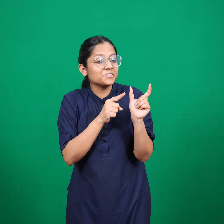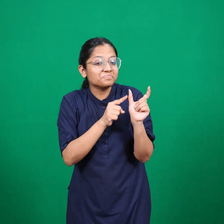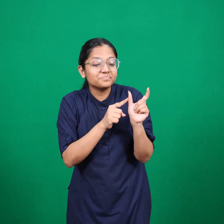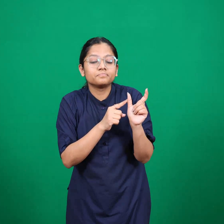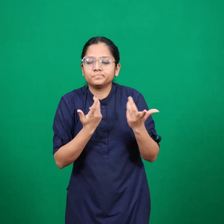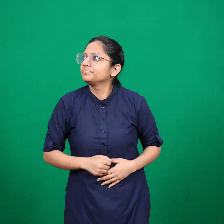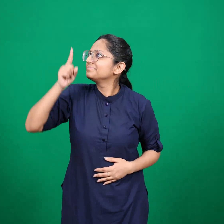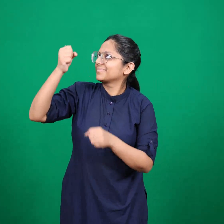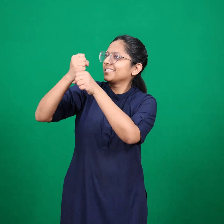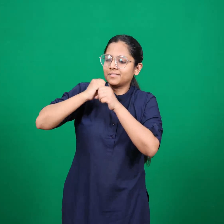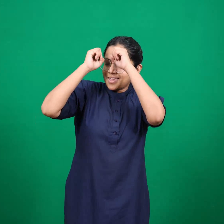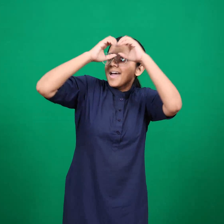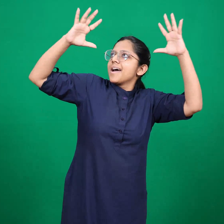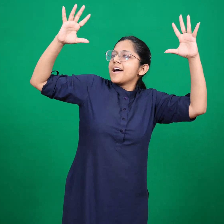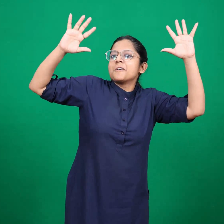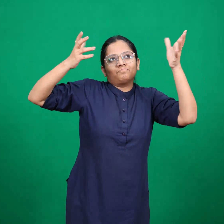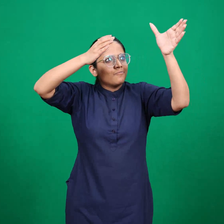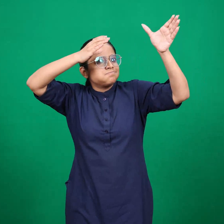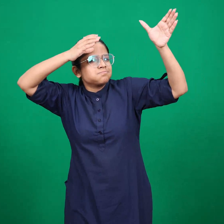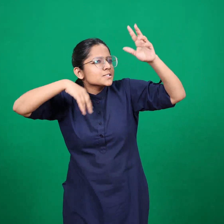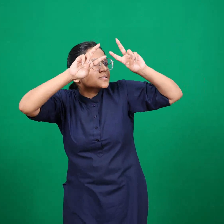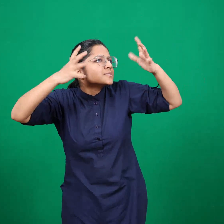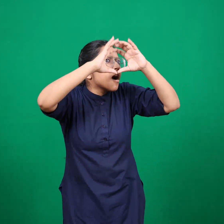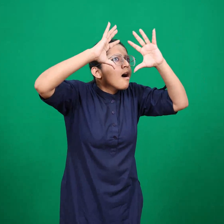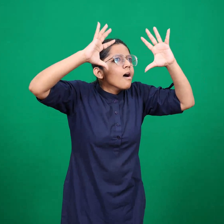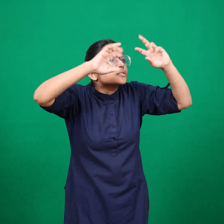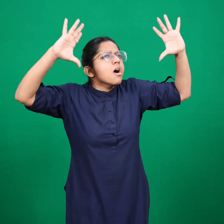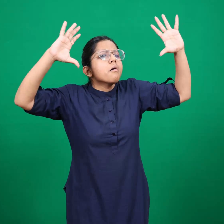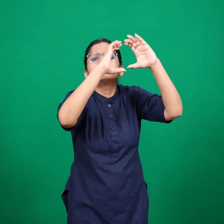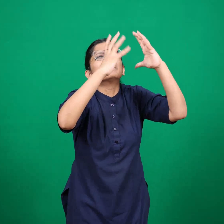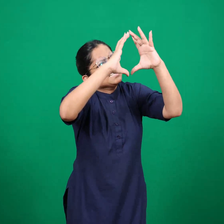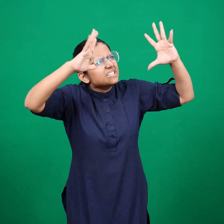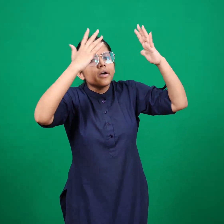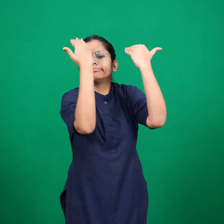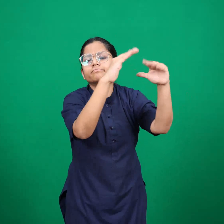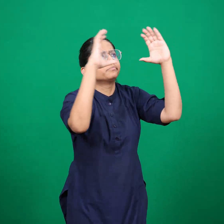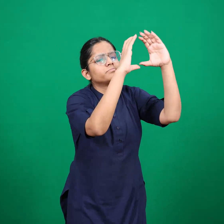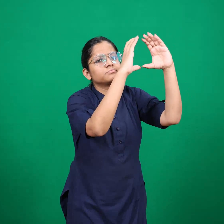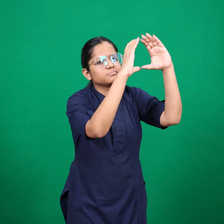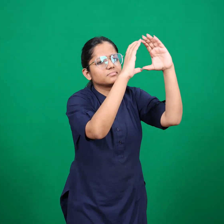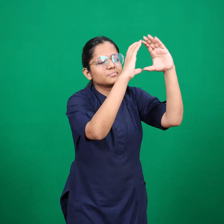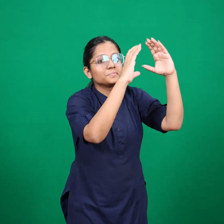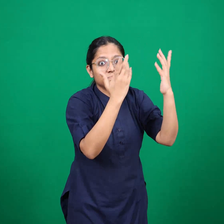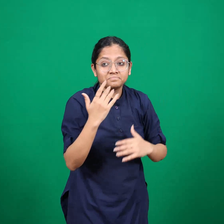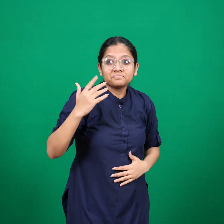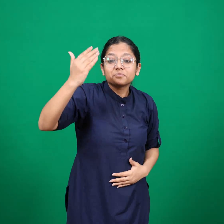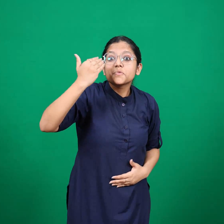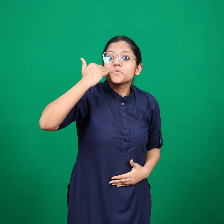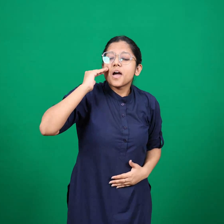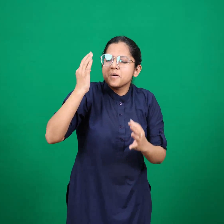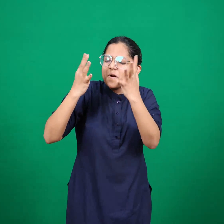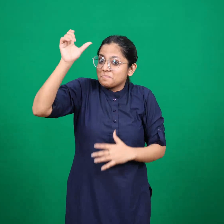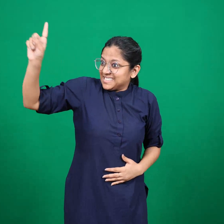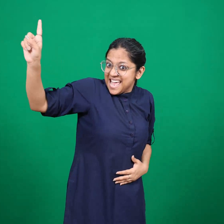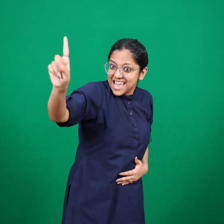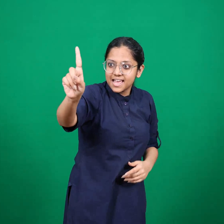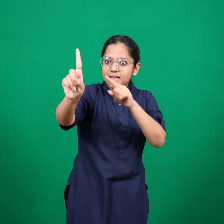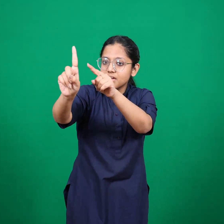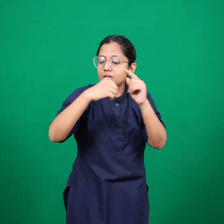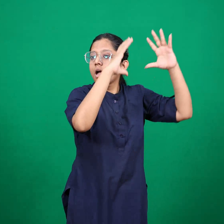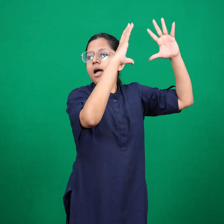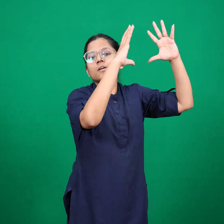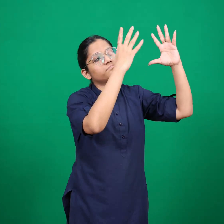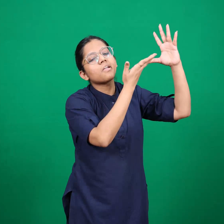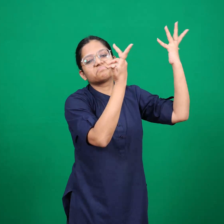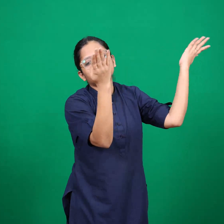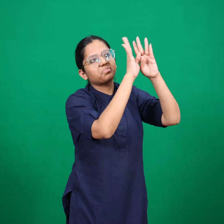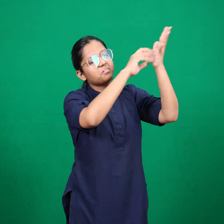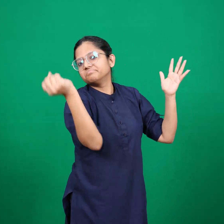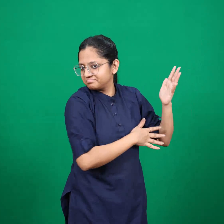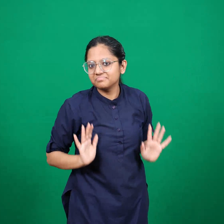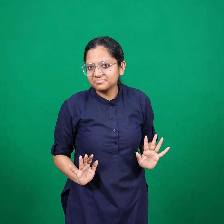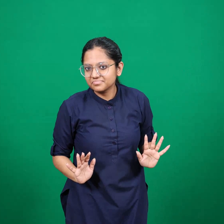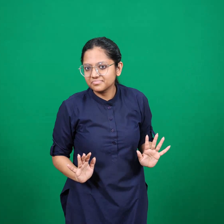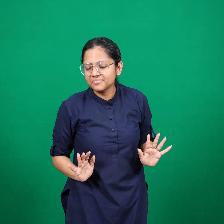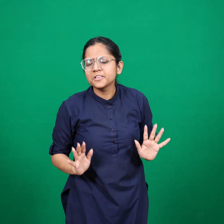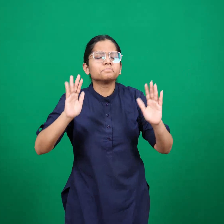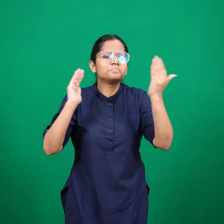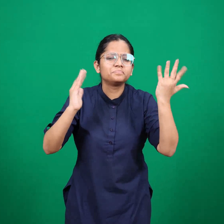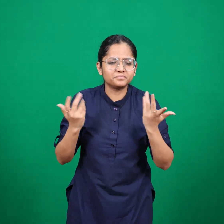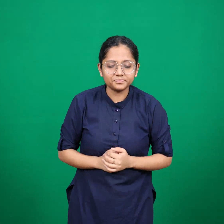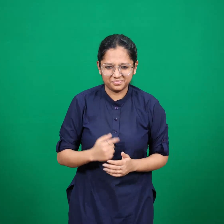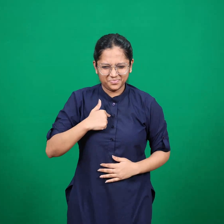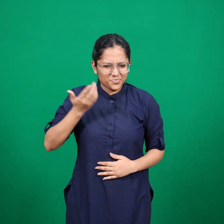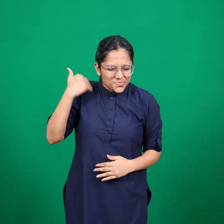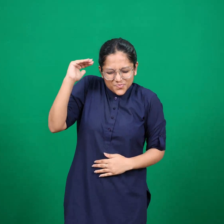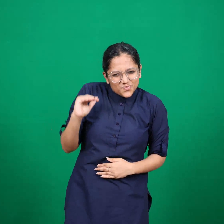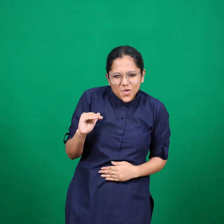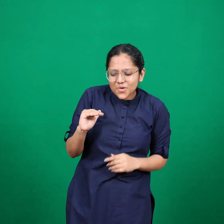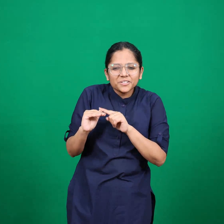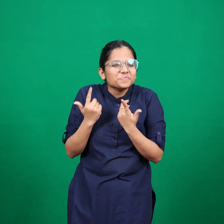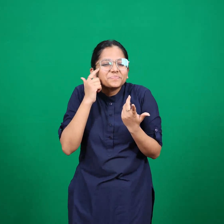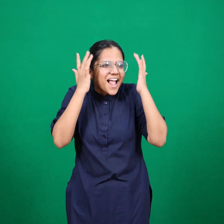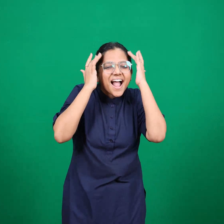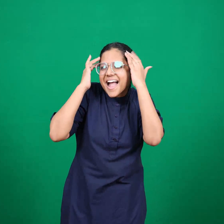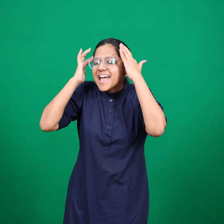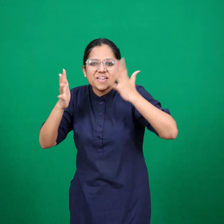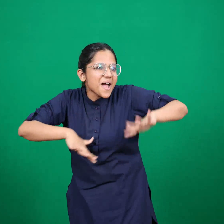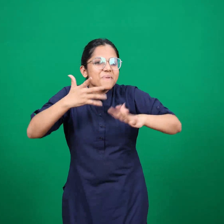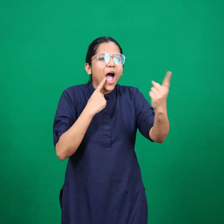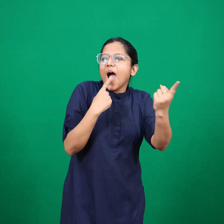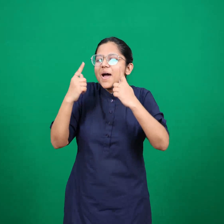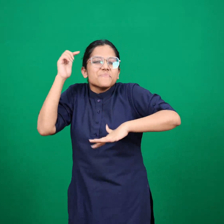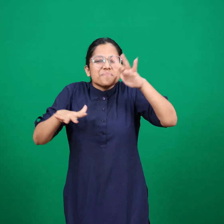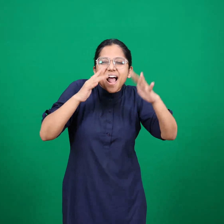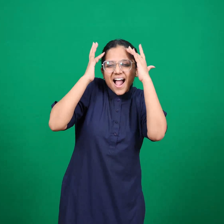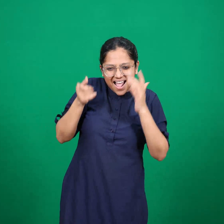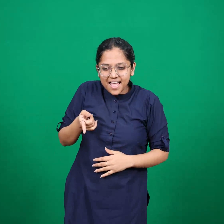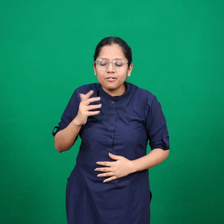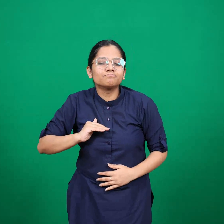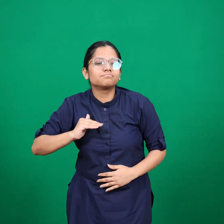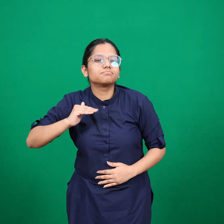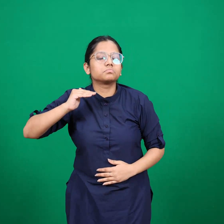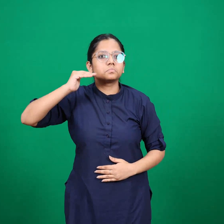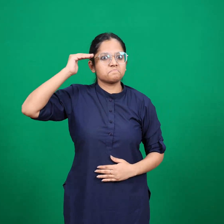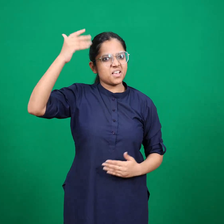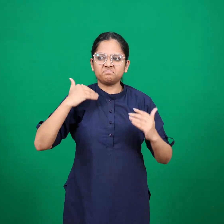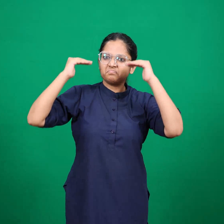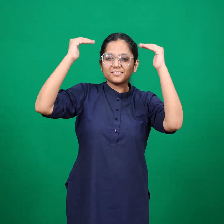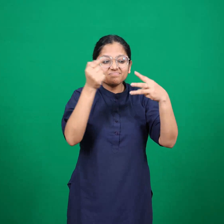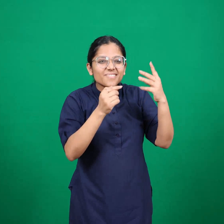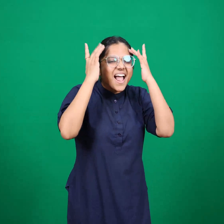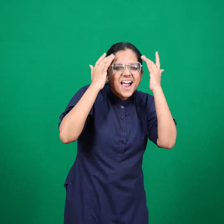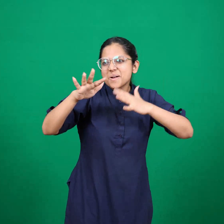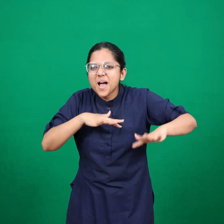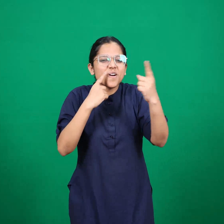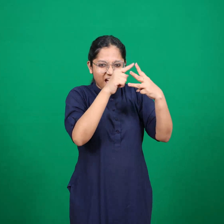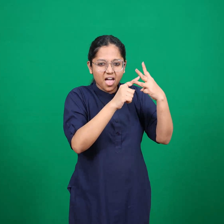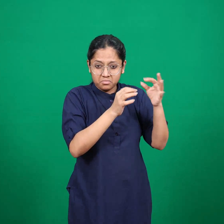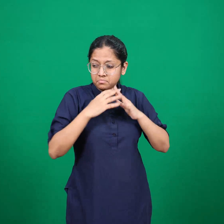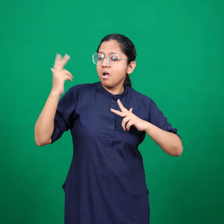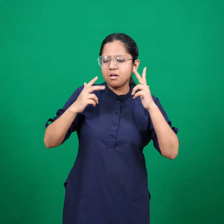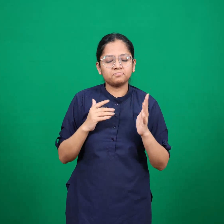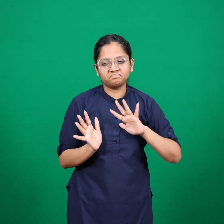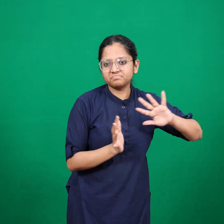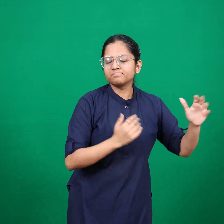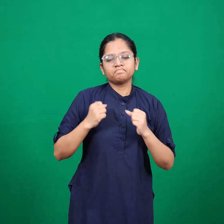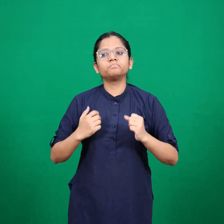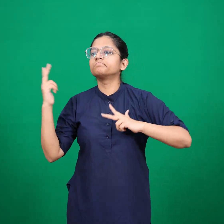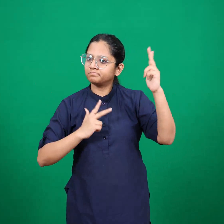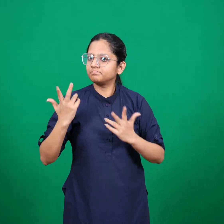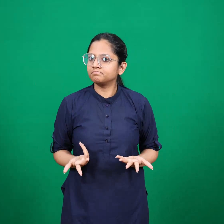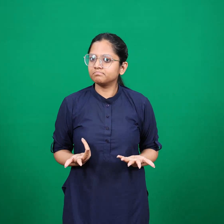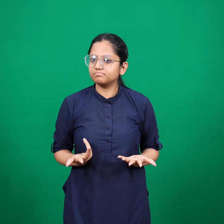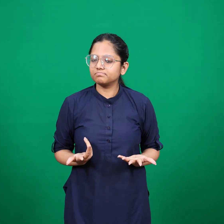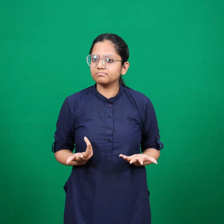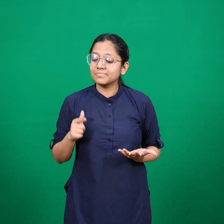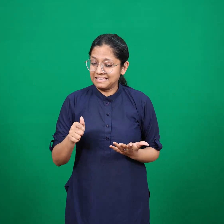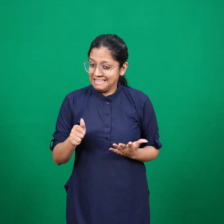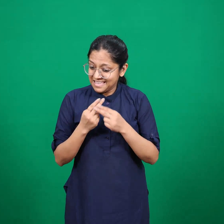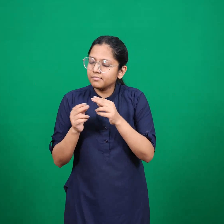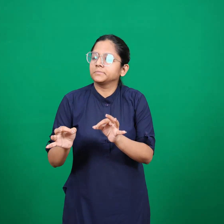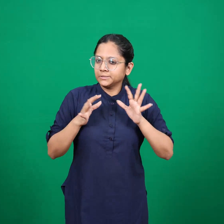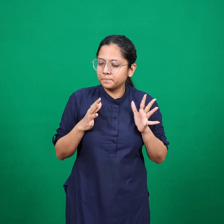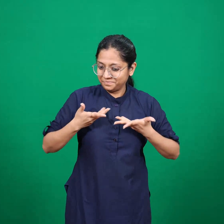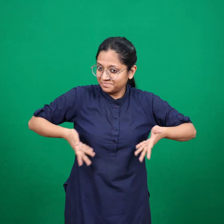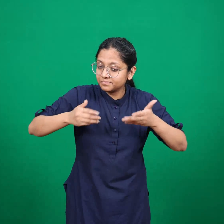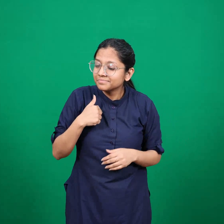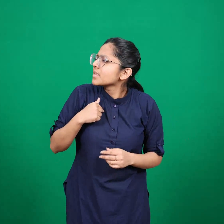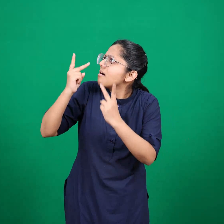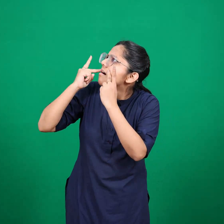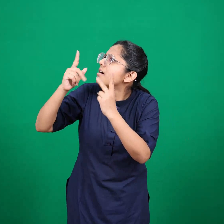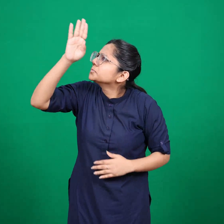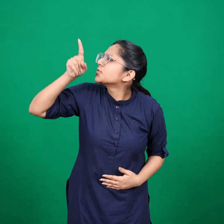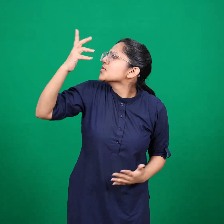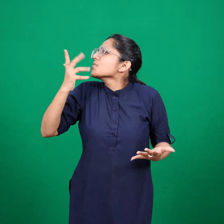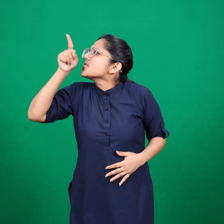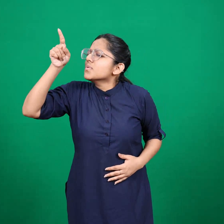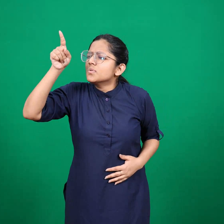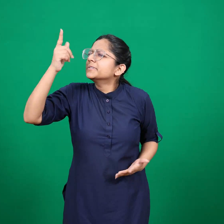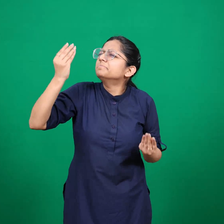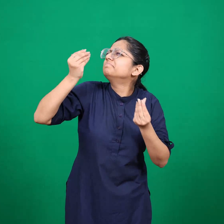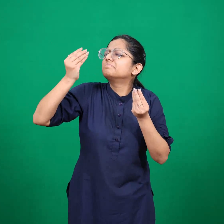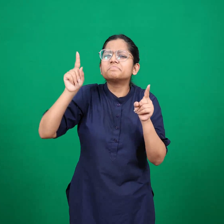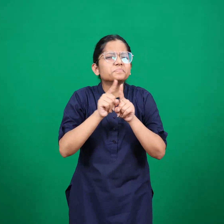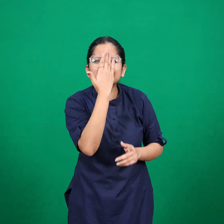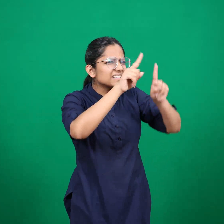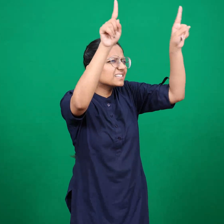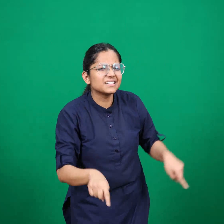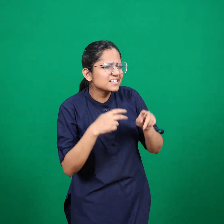When I was a child, I talked like a child, I thought like a child, I reasoned like a child. When I became a man, I set aside childish ways.